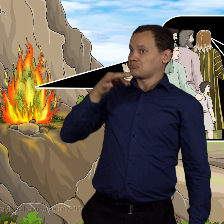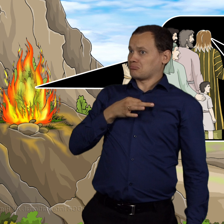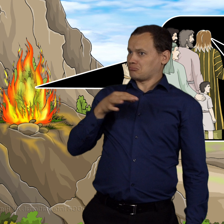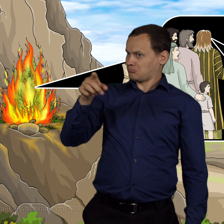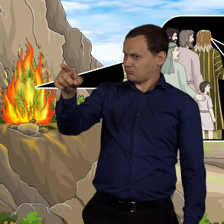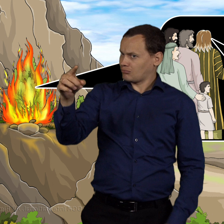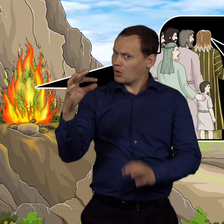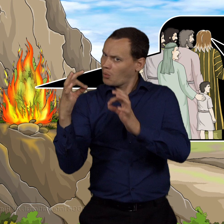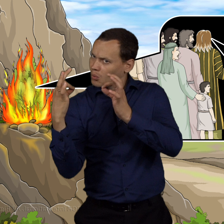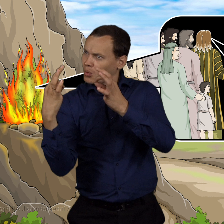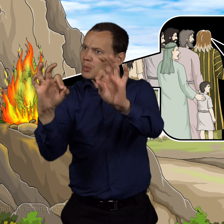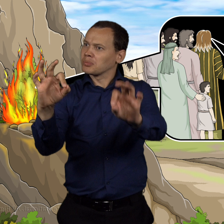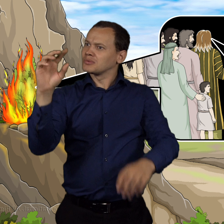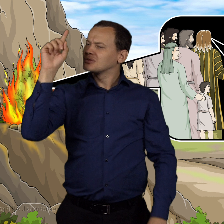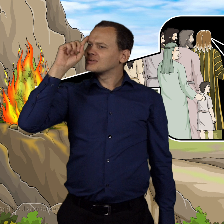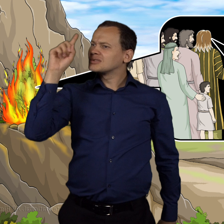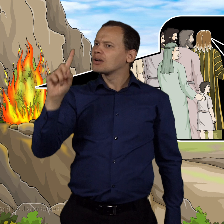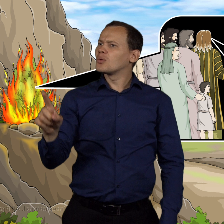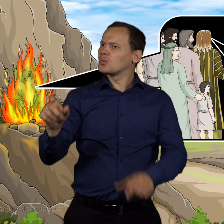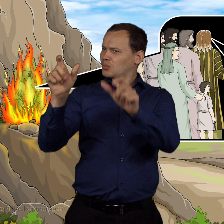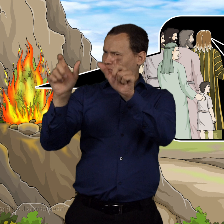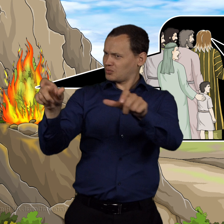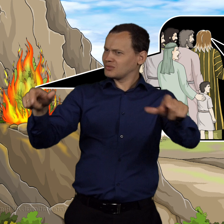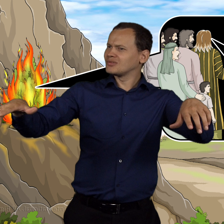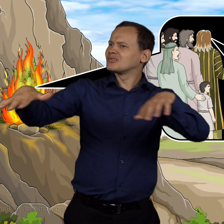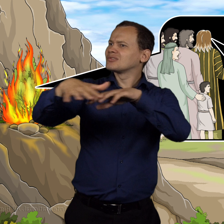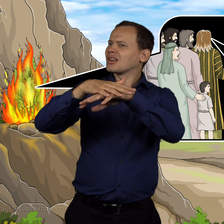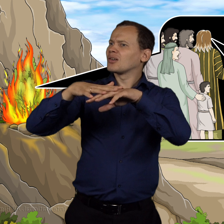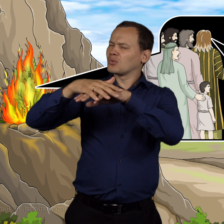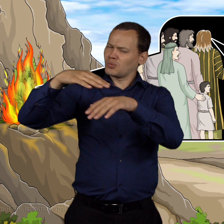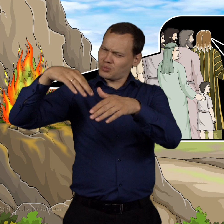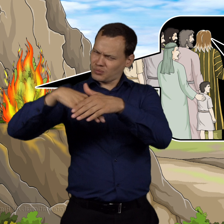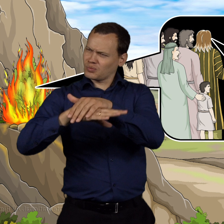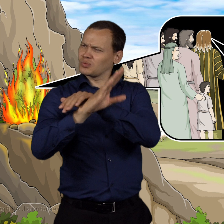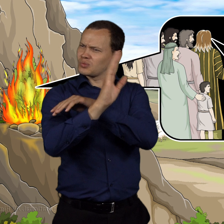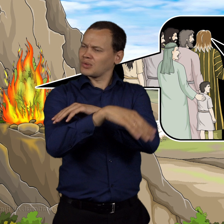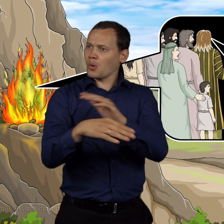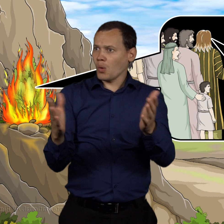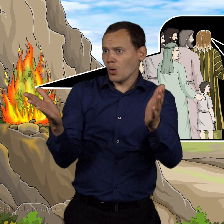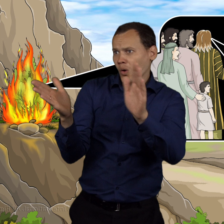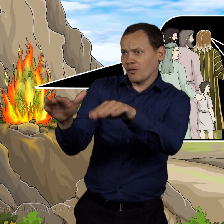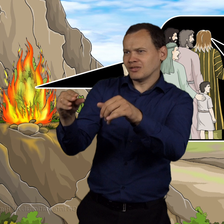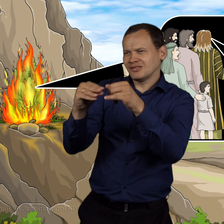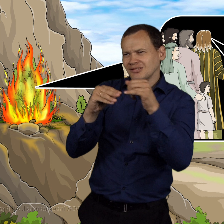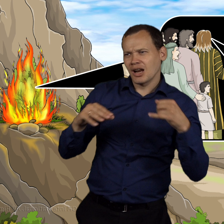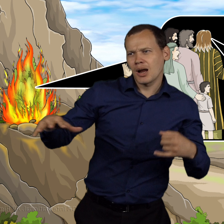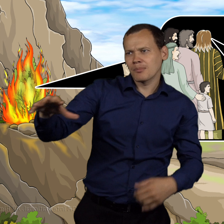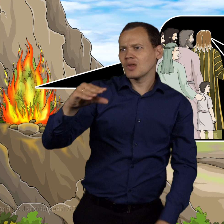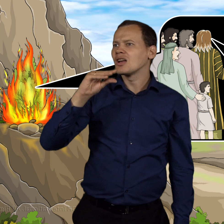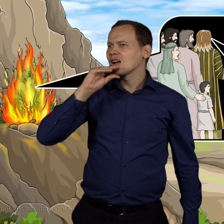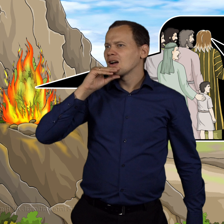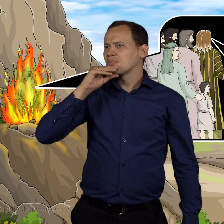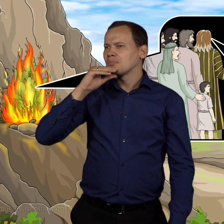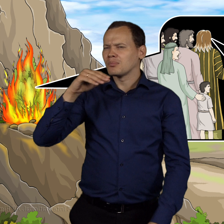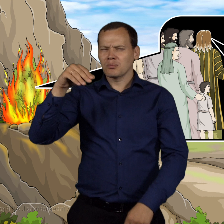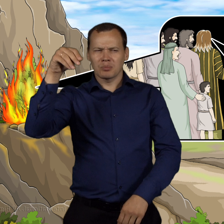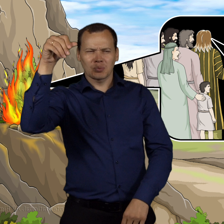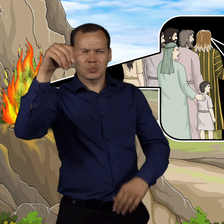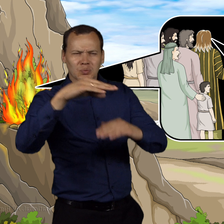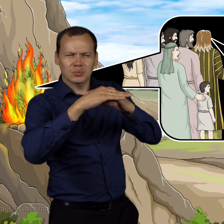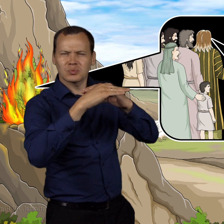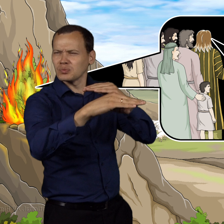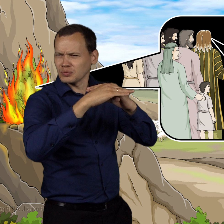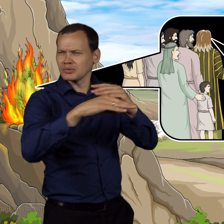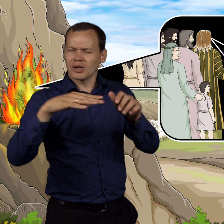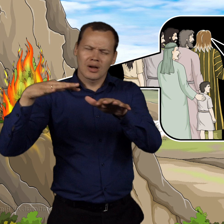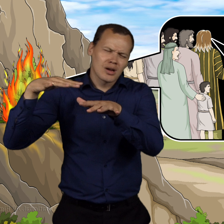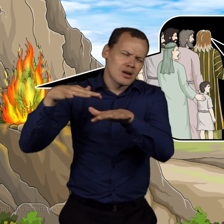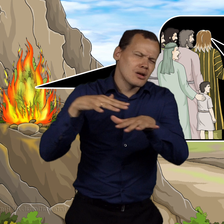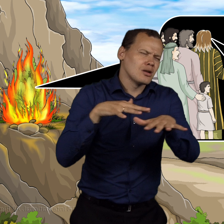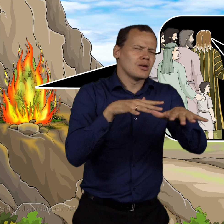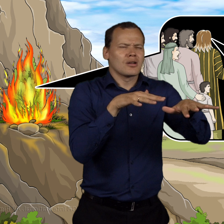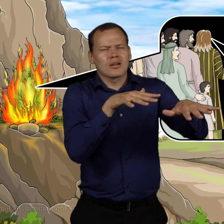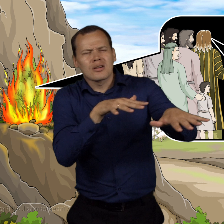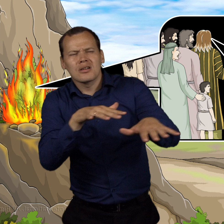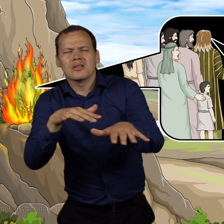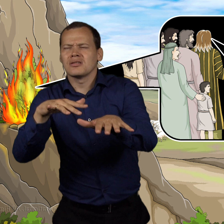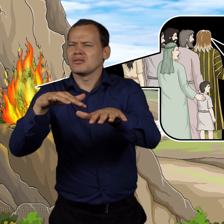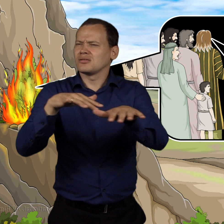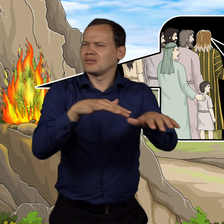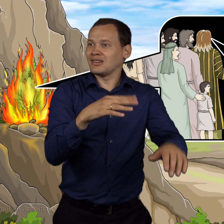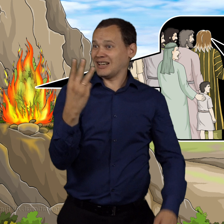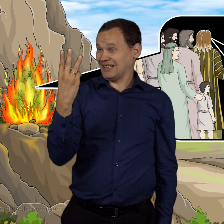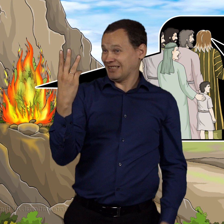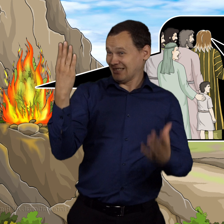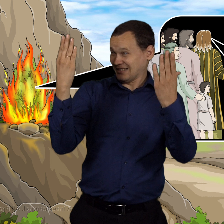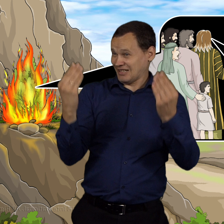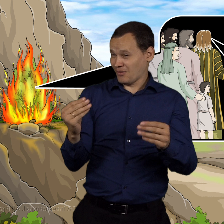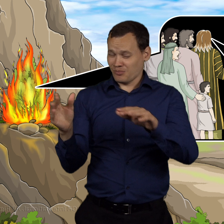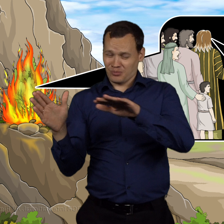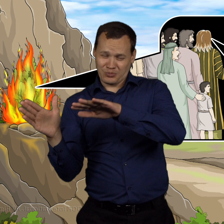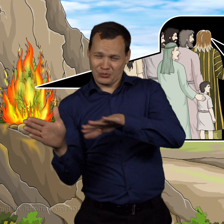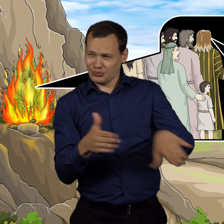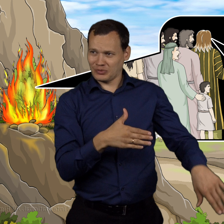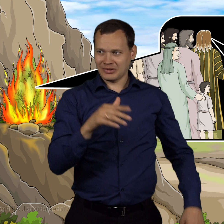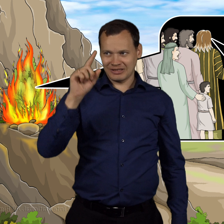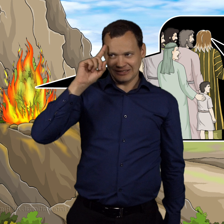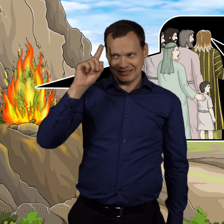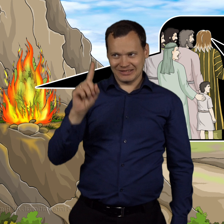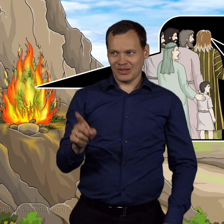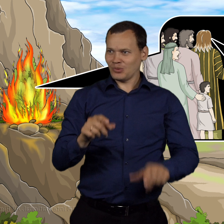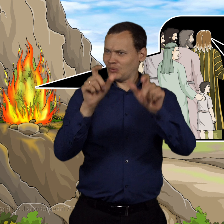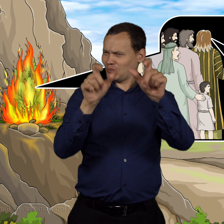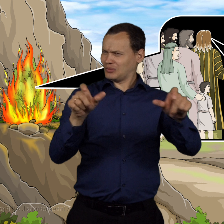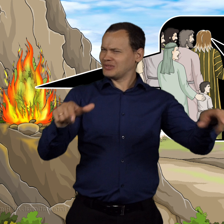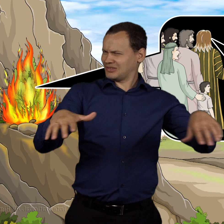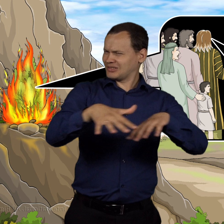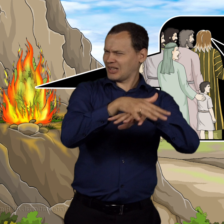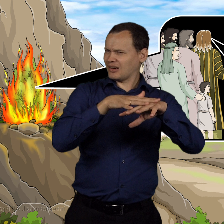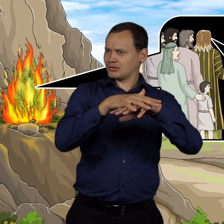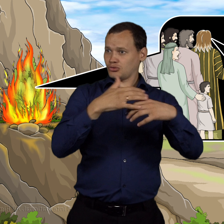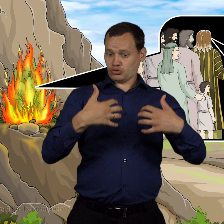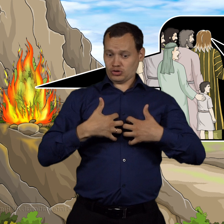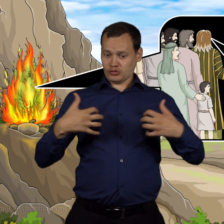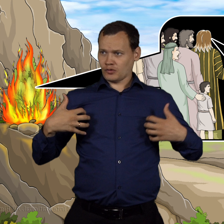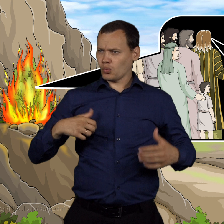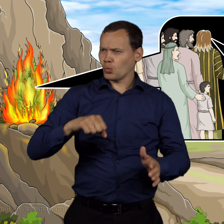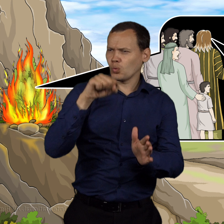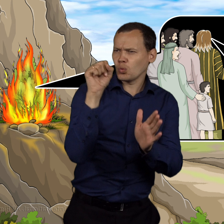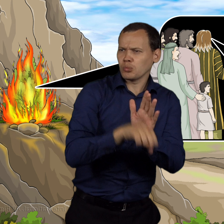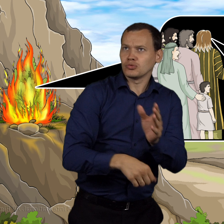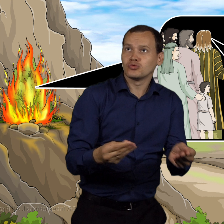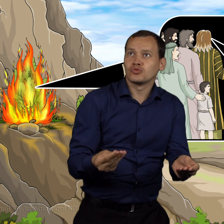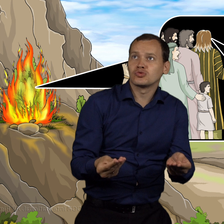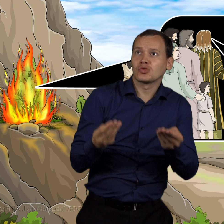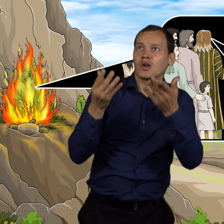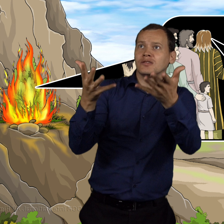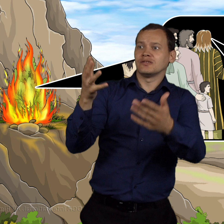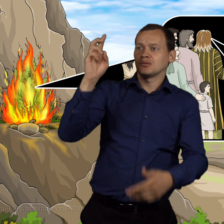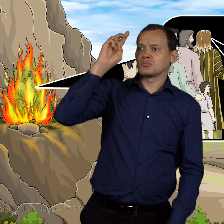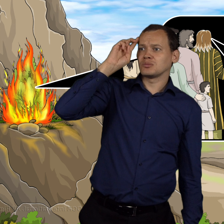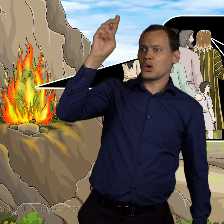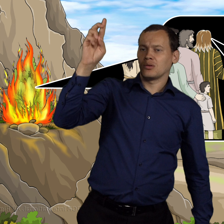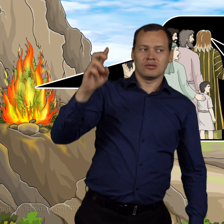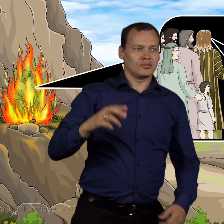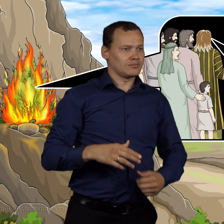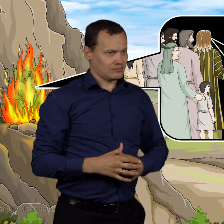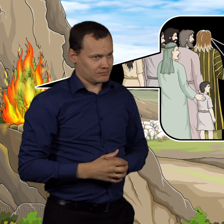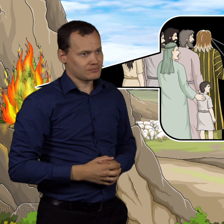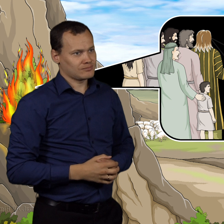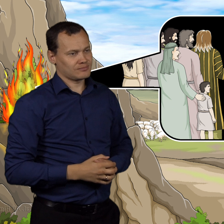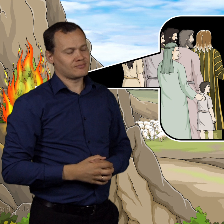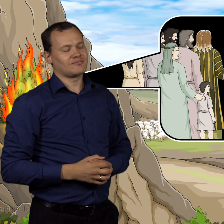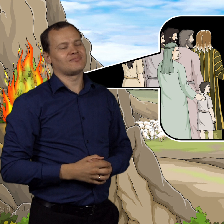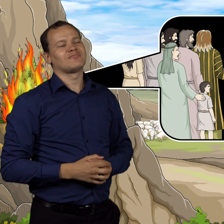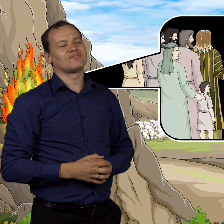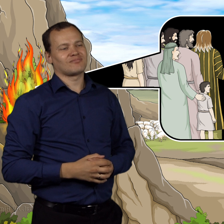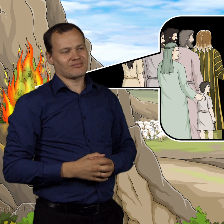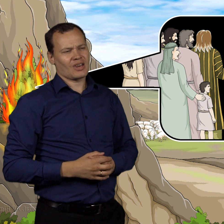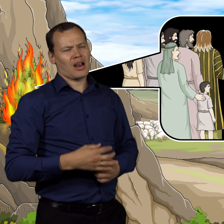Now please let us take a three-day journey into the wilderness, so that we may sacrifice to the LORD our God.’